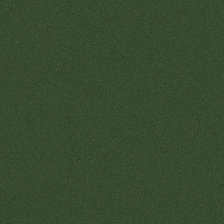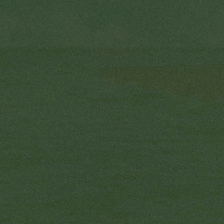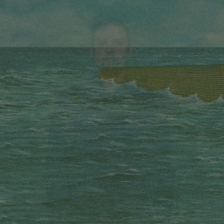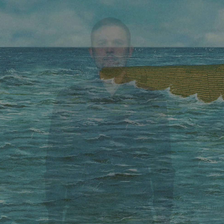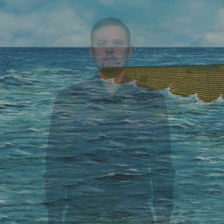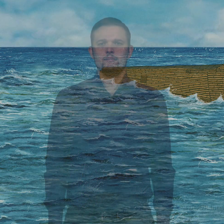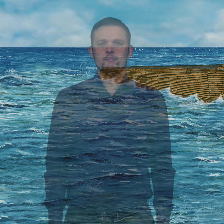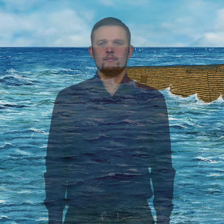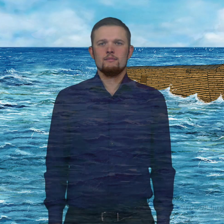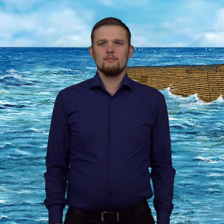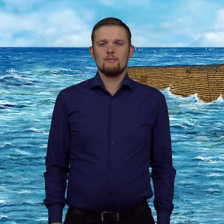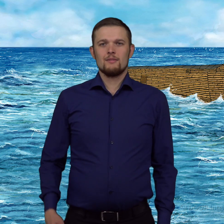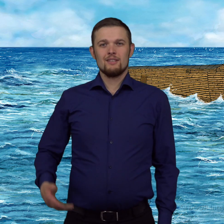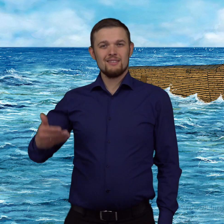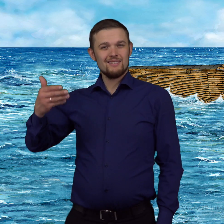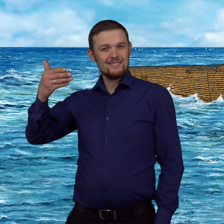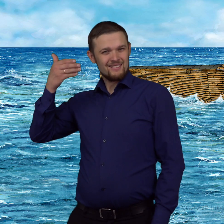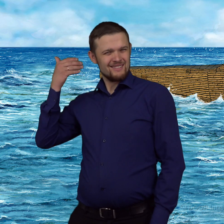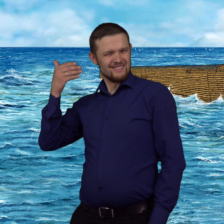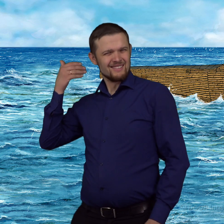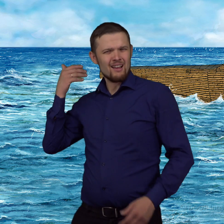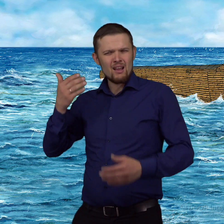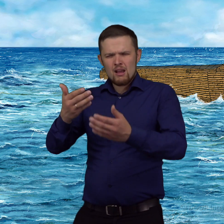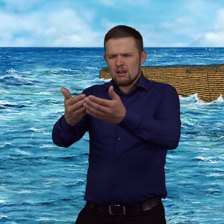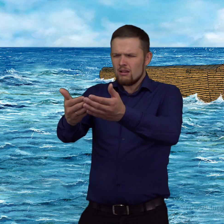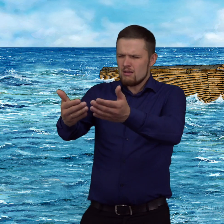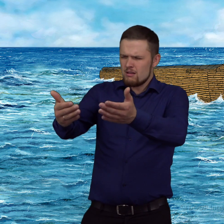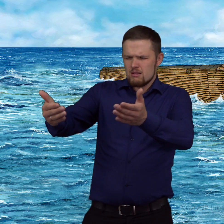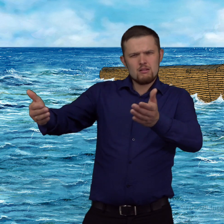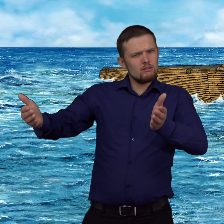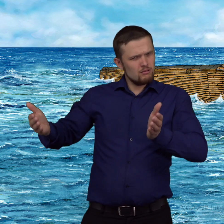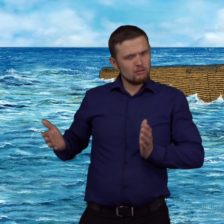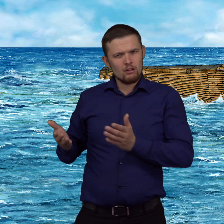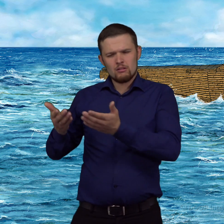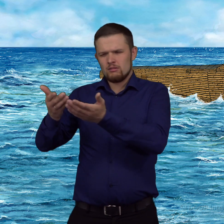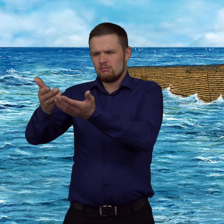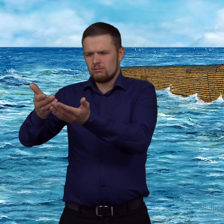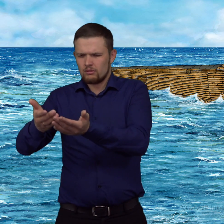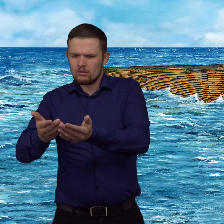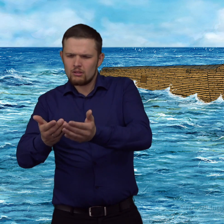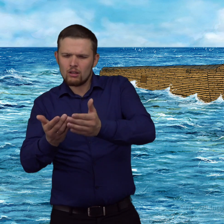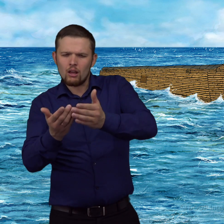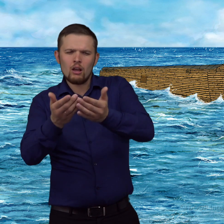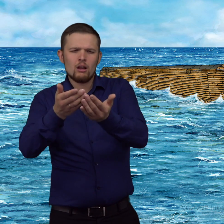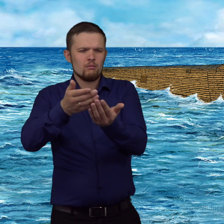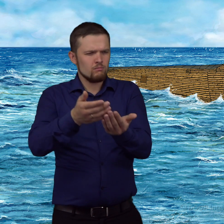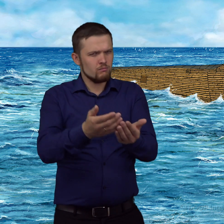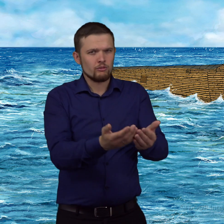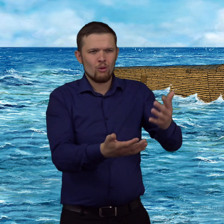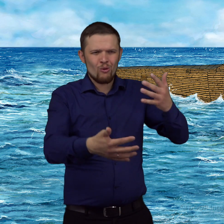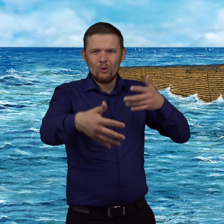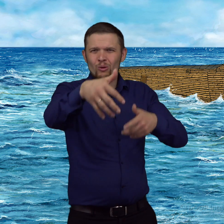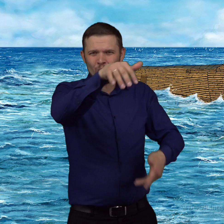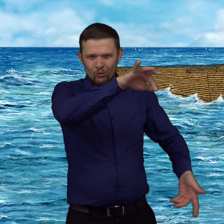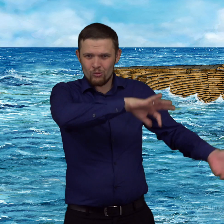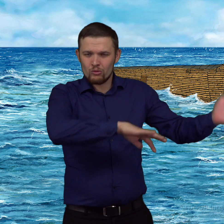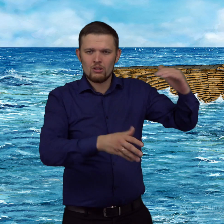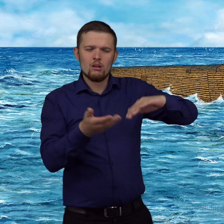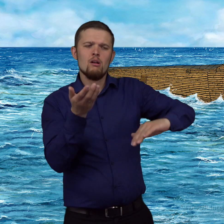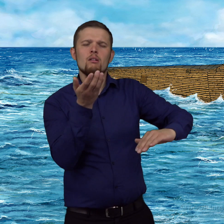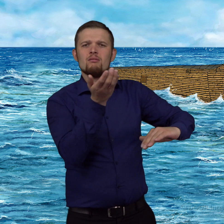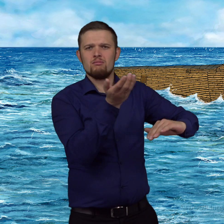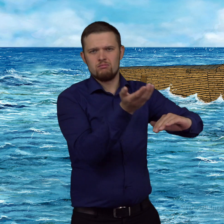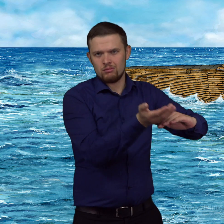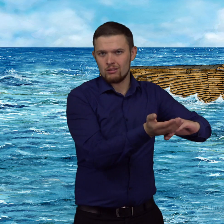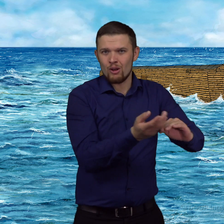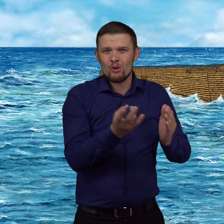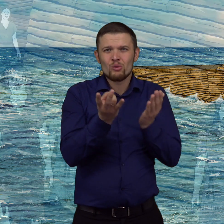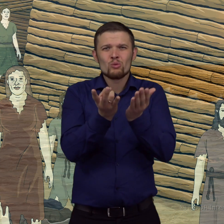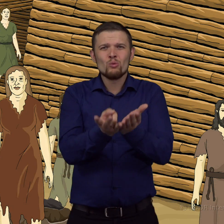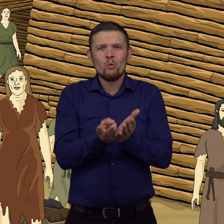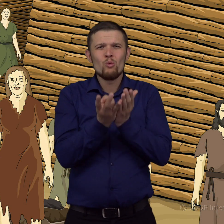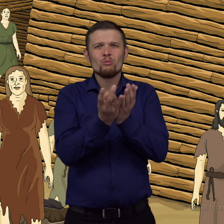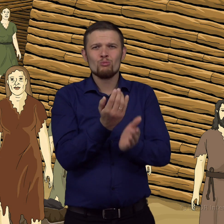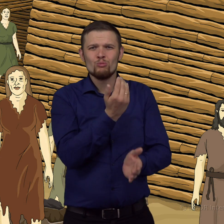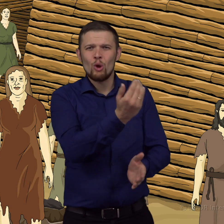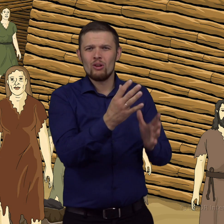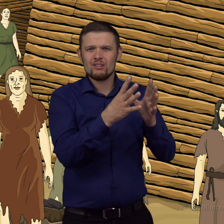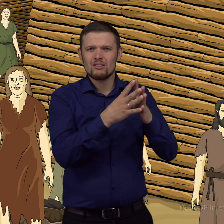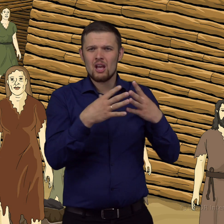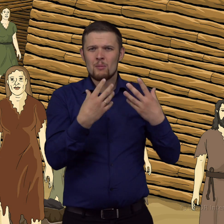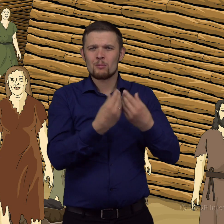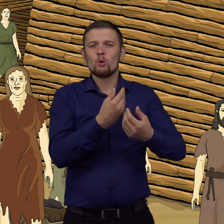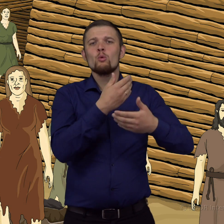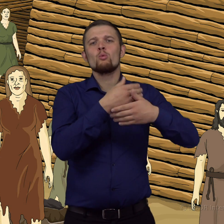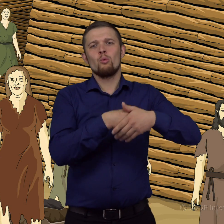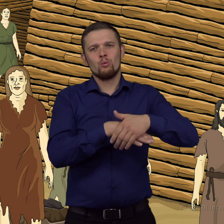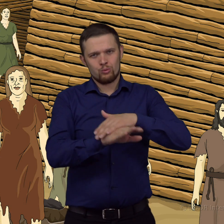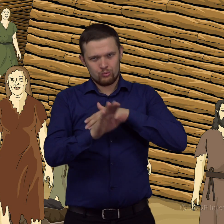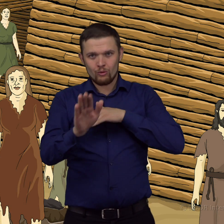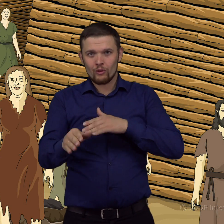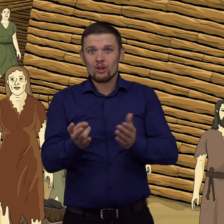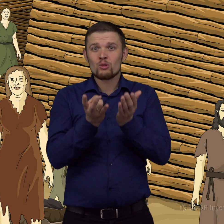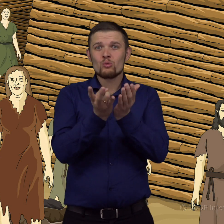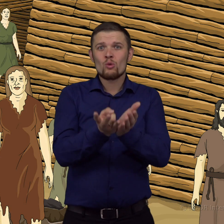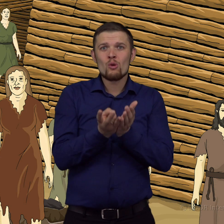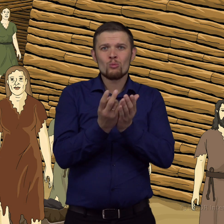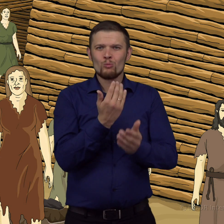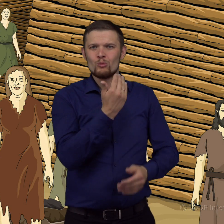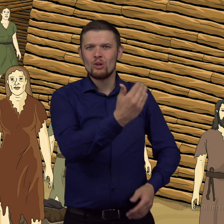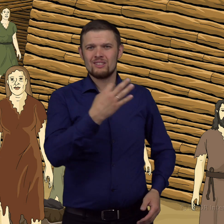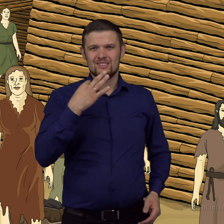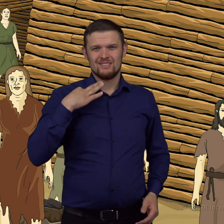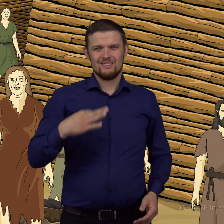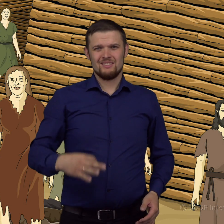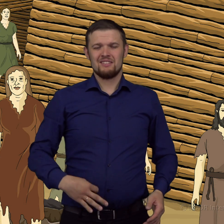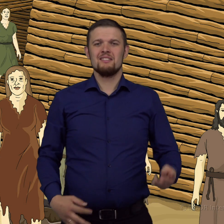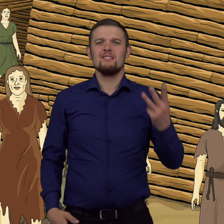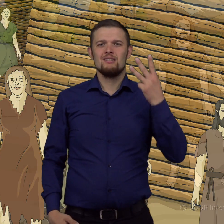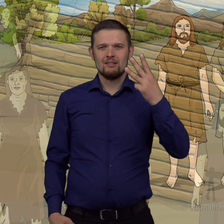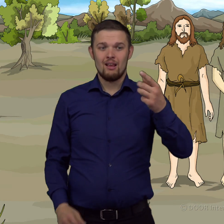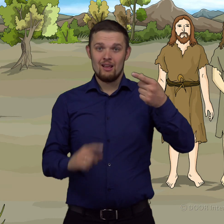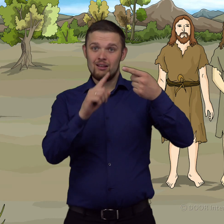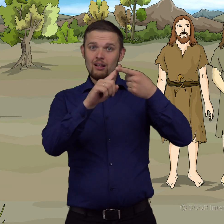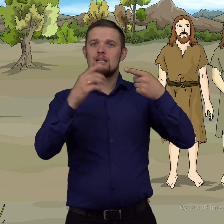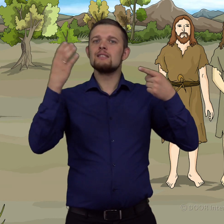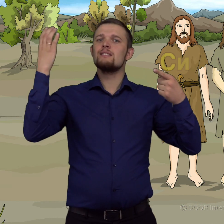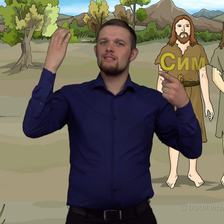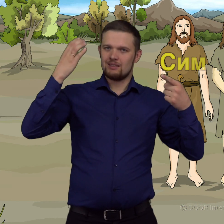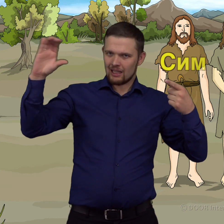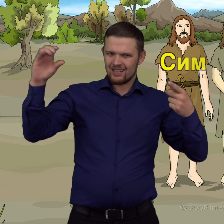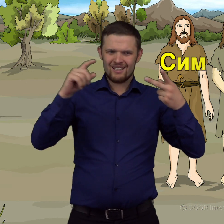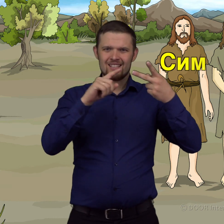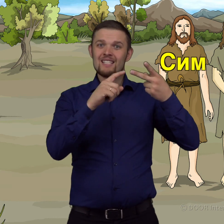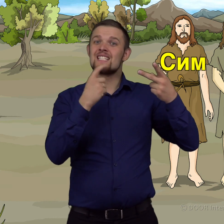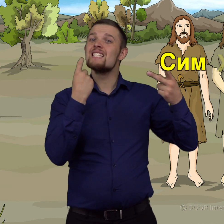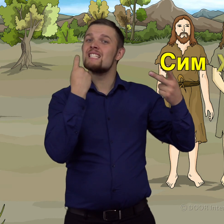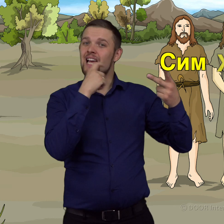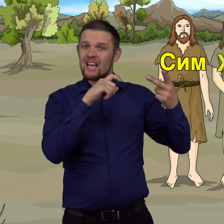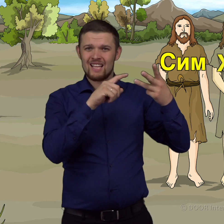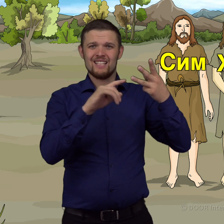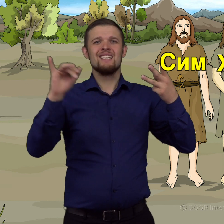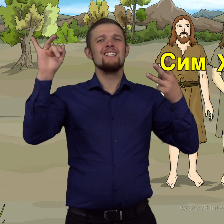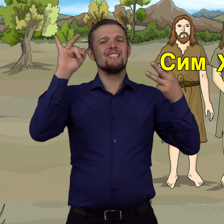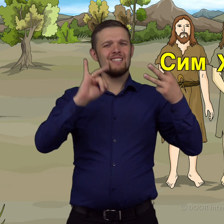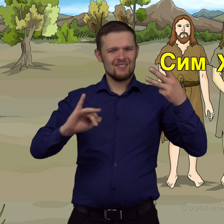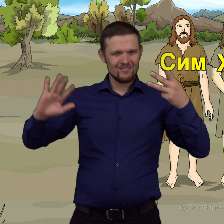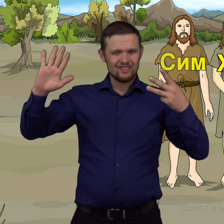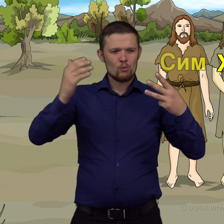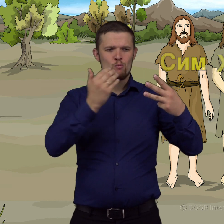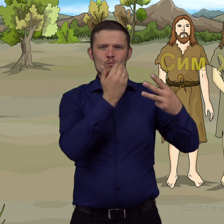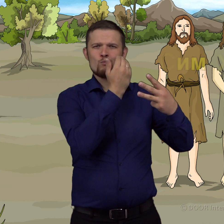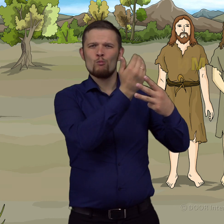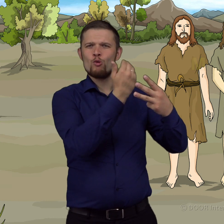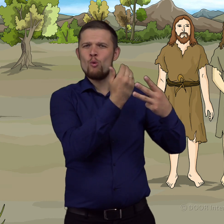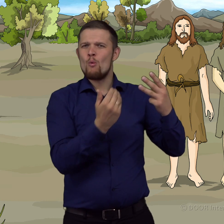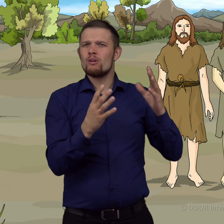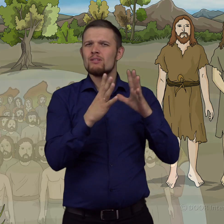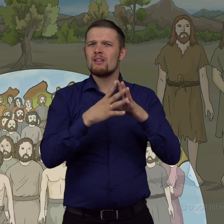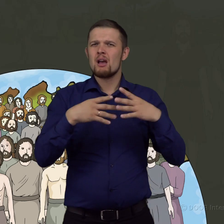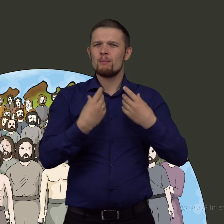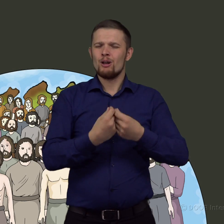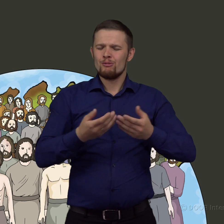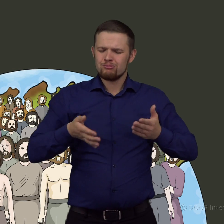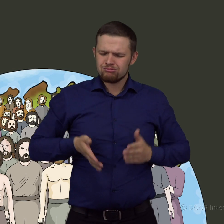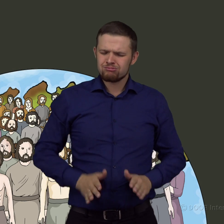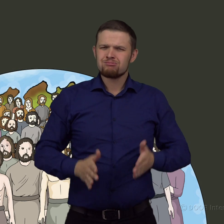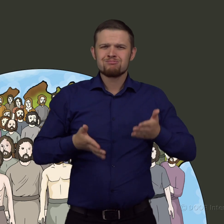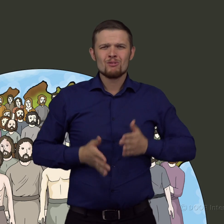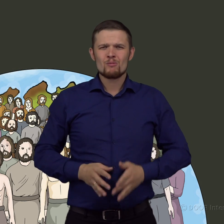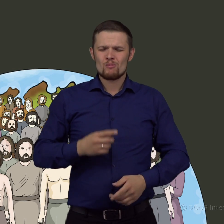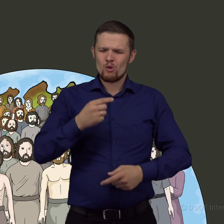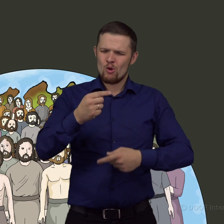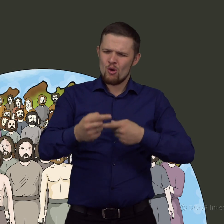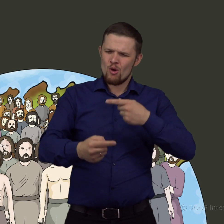The sons of Noah who came out of the ark were Shem, Ham, and Japheth. And Ham was the father of Canaan.